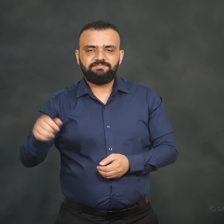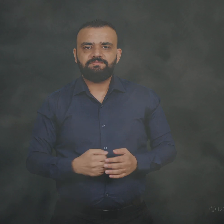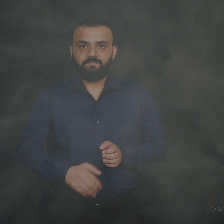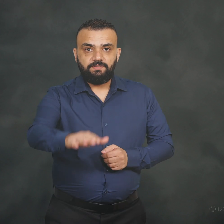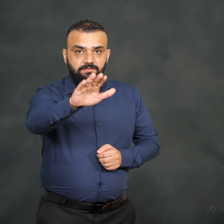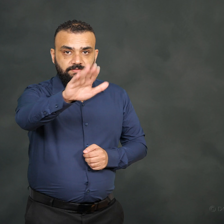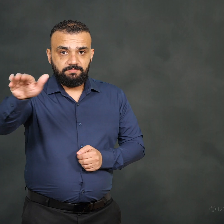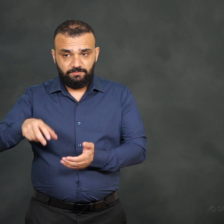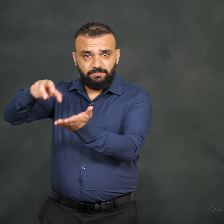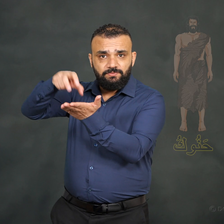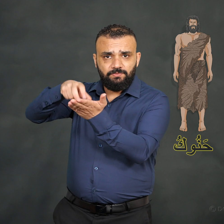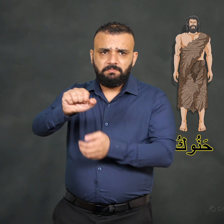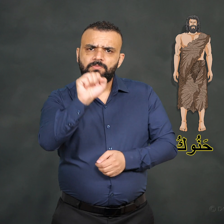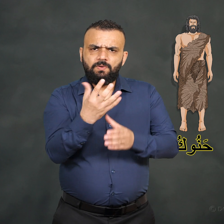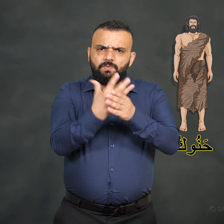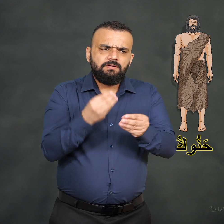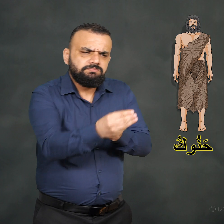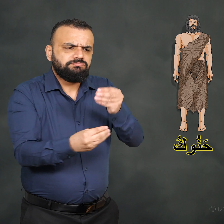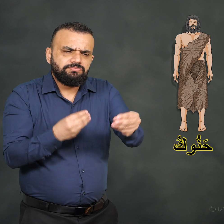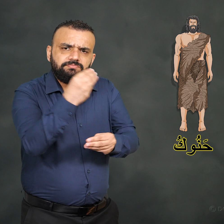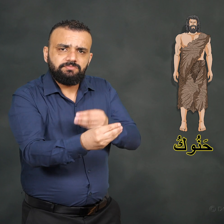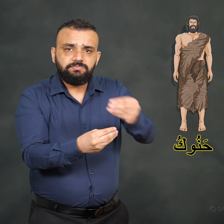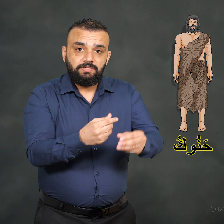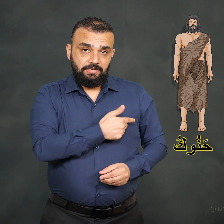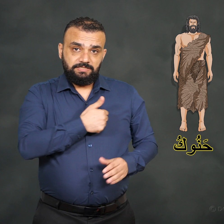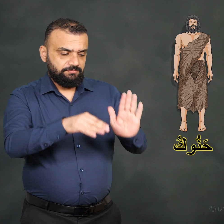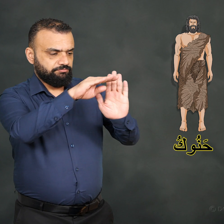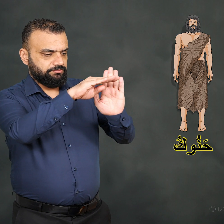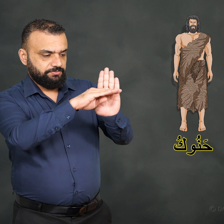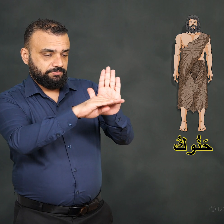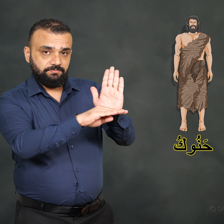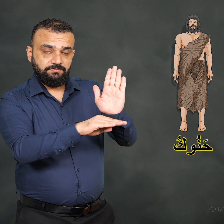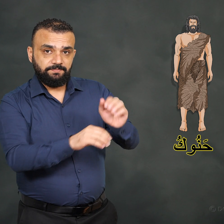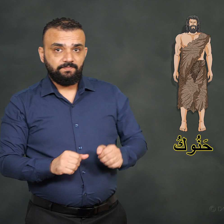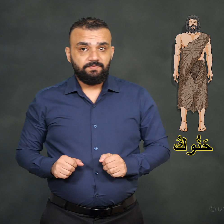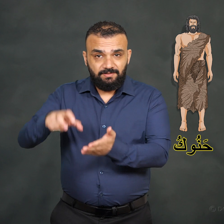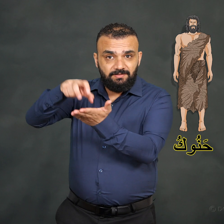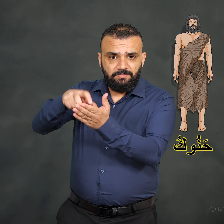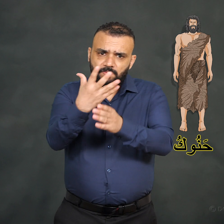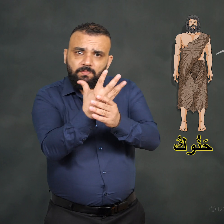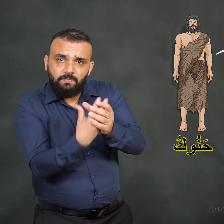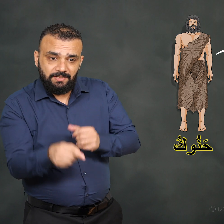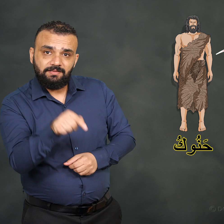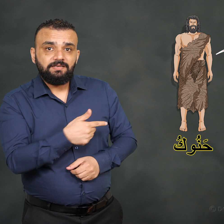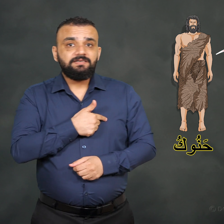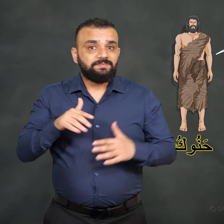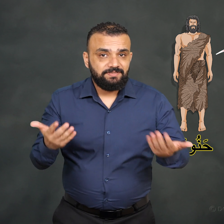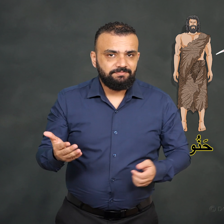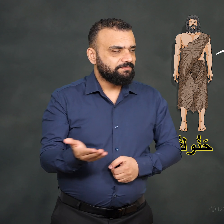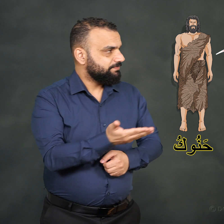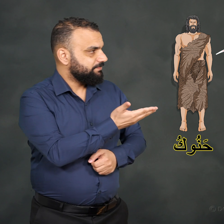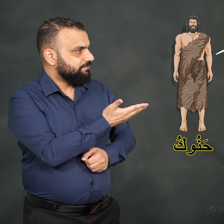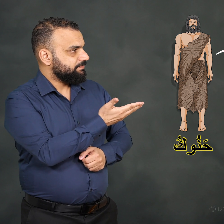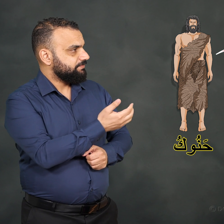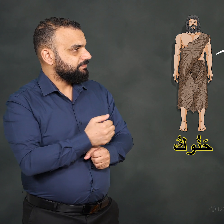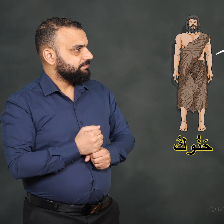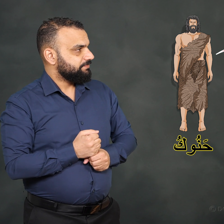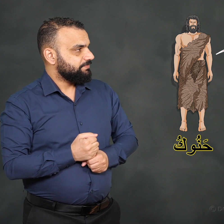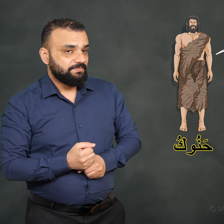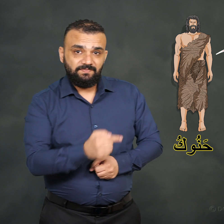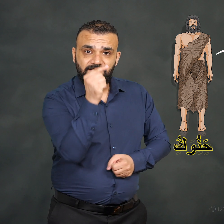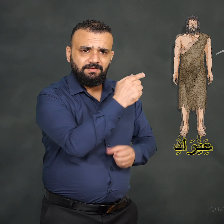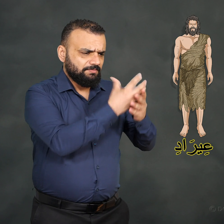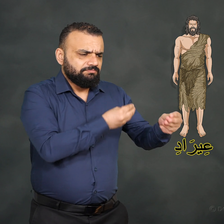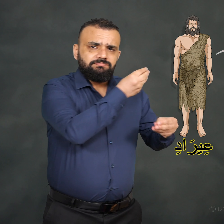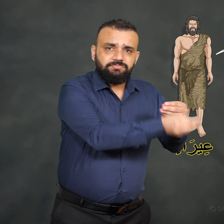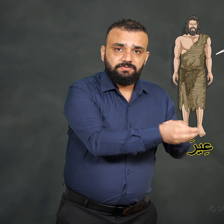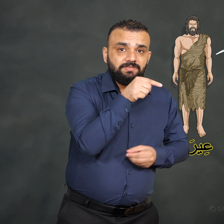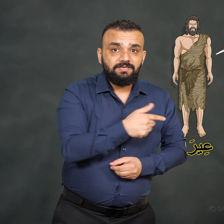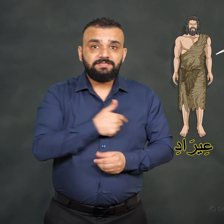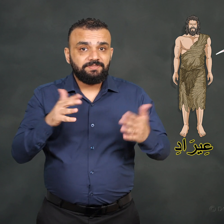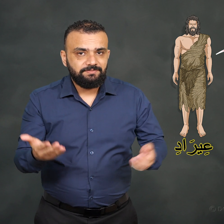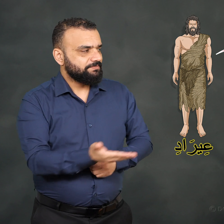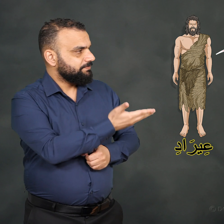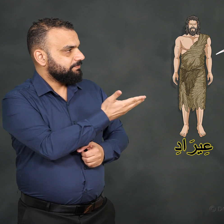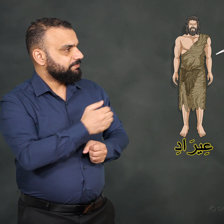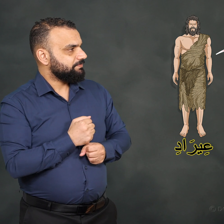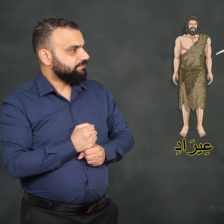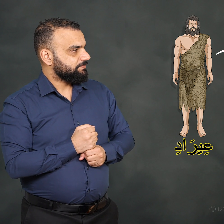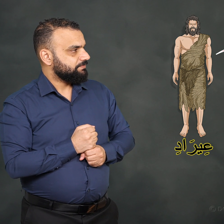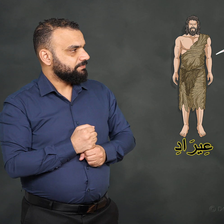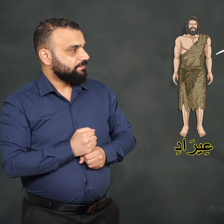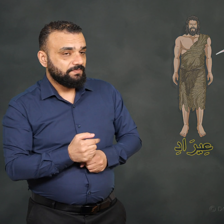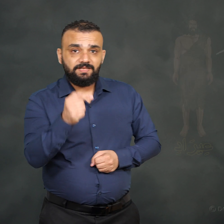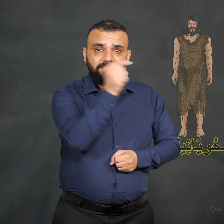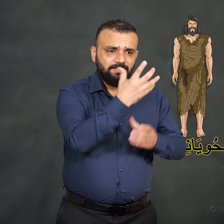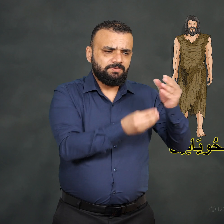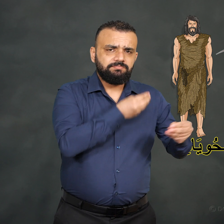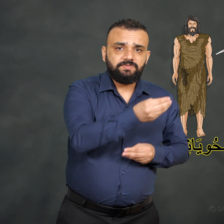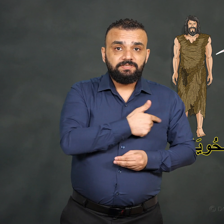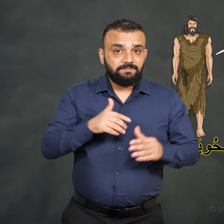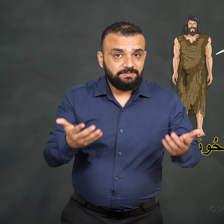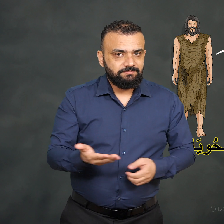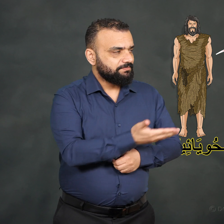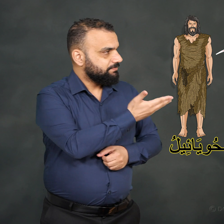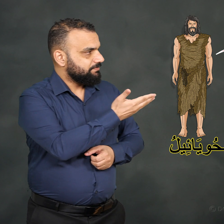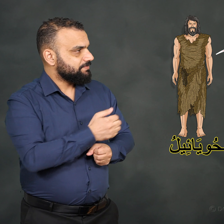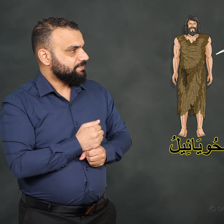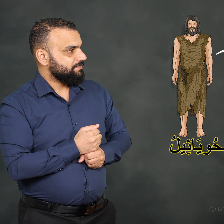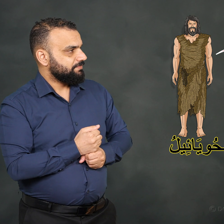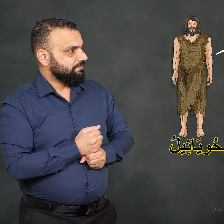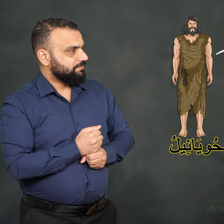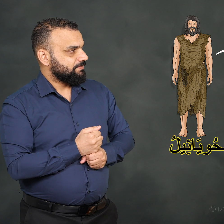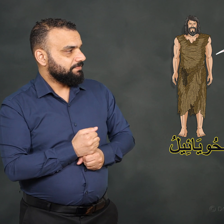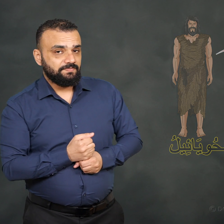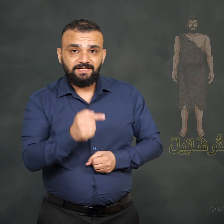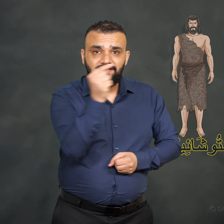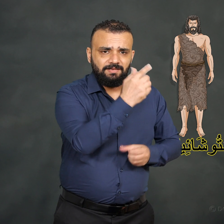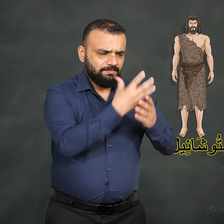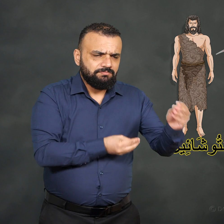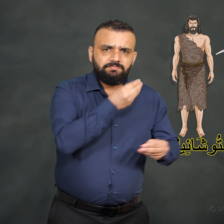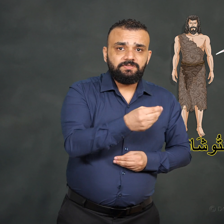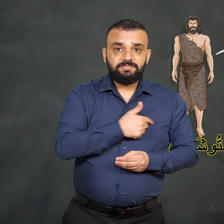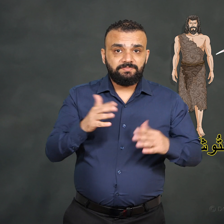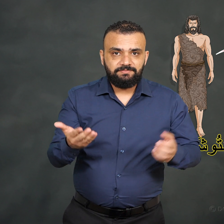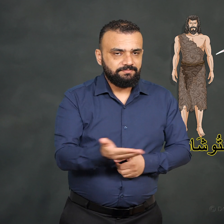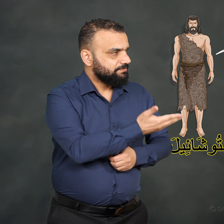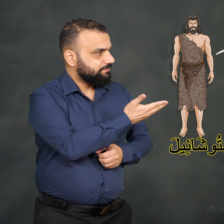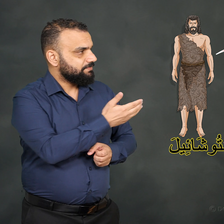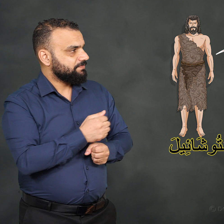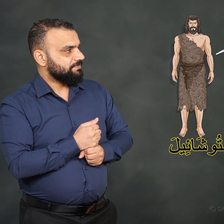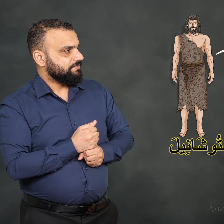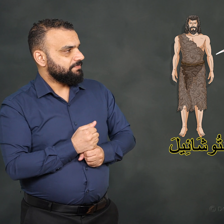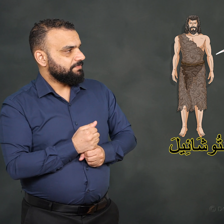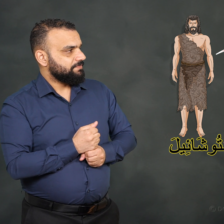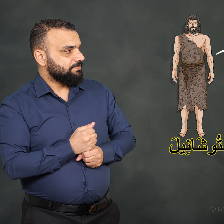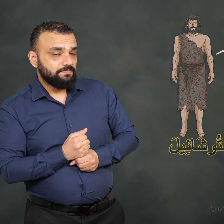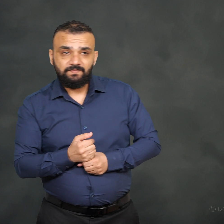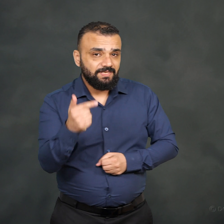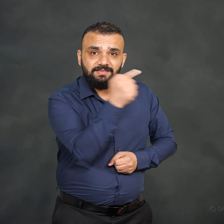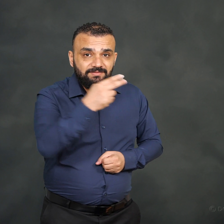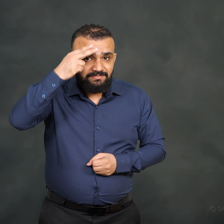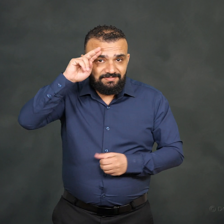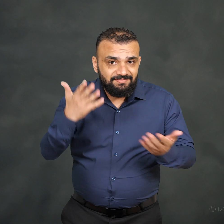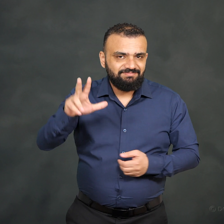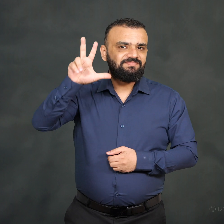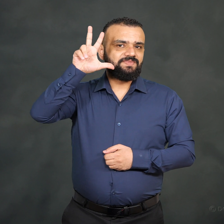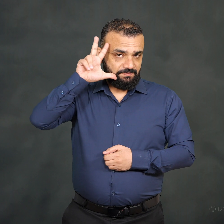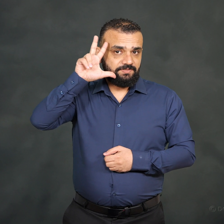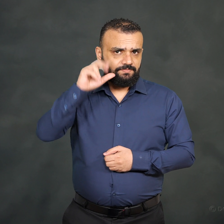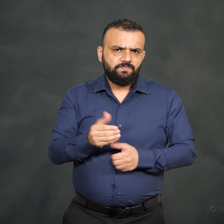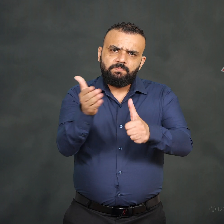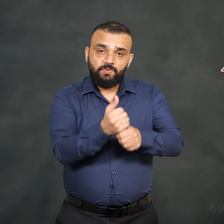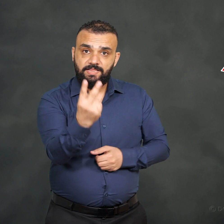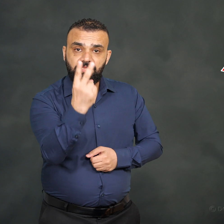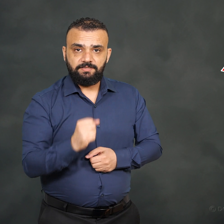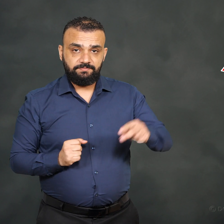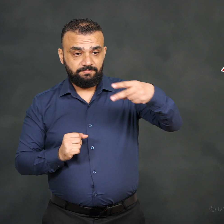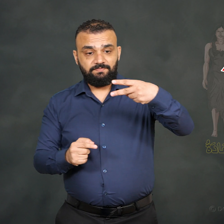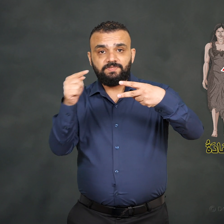Now to Enoch was born Irad, and Irad was the father of Mehujael, and Mehujael was the father of Methusael, and Methusael was the father of Lamech.